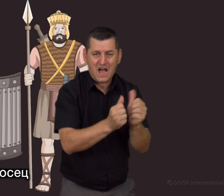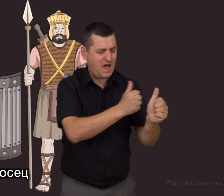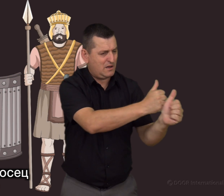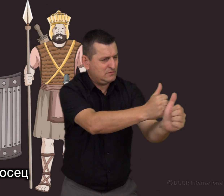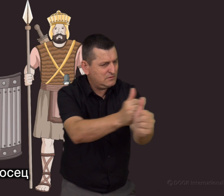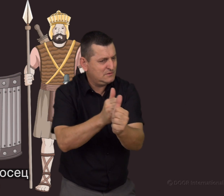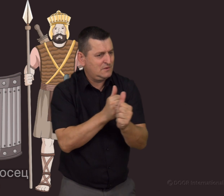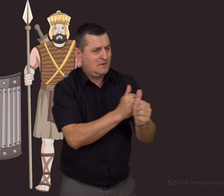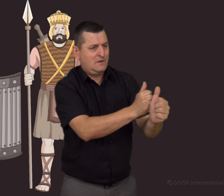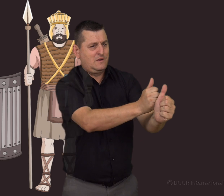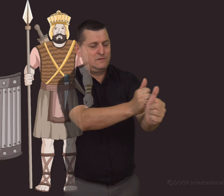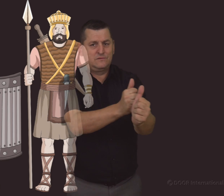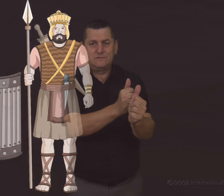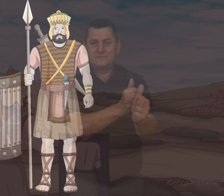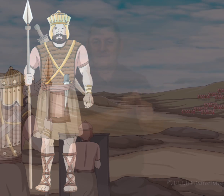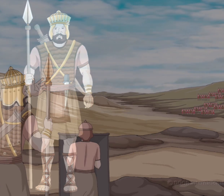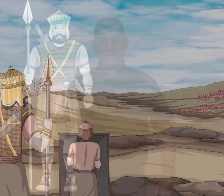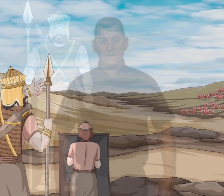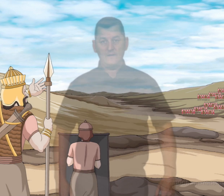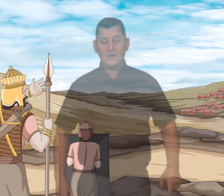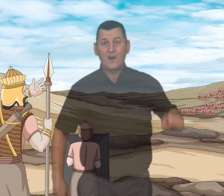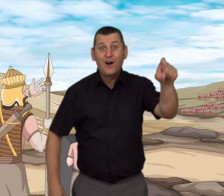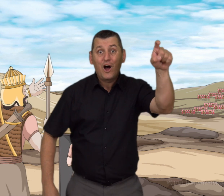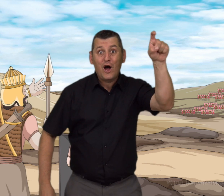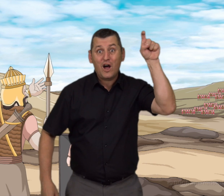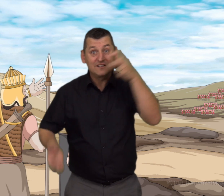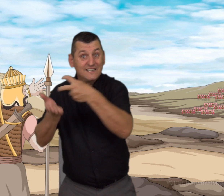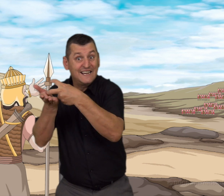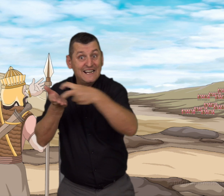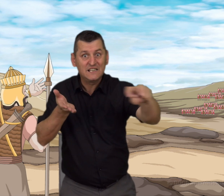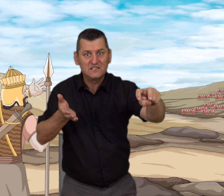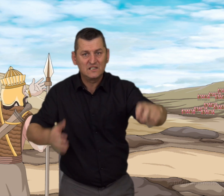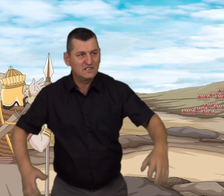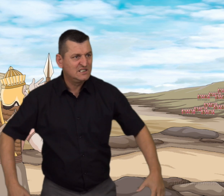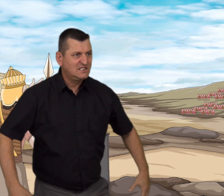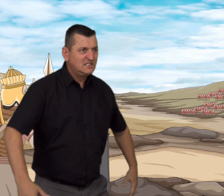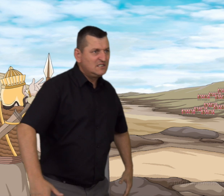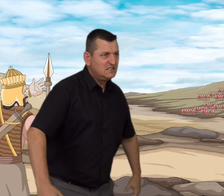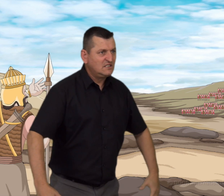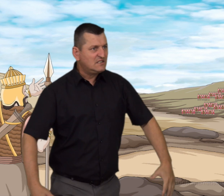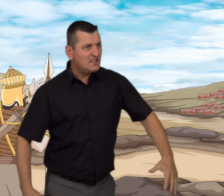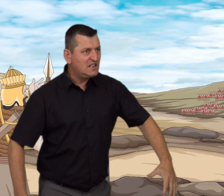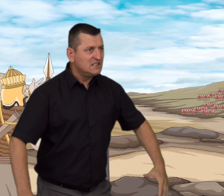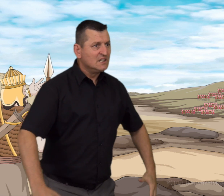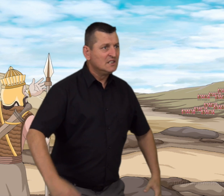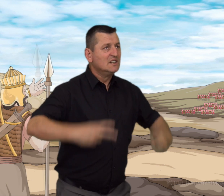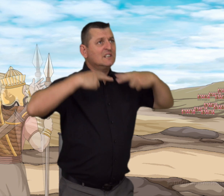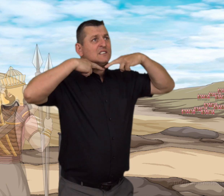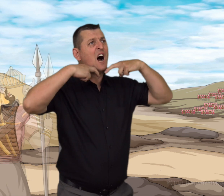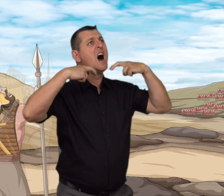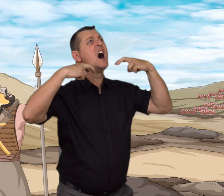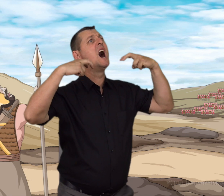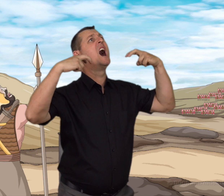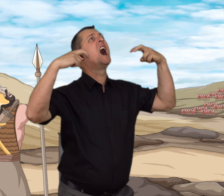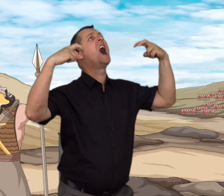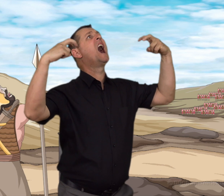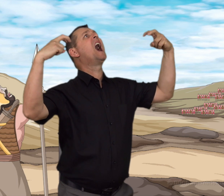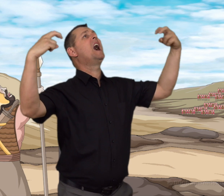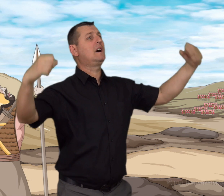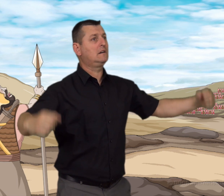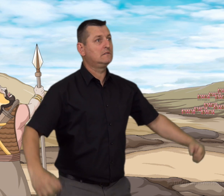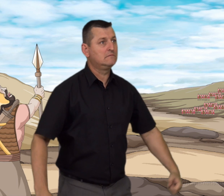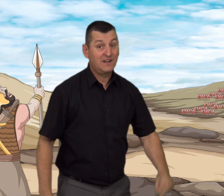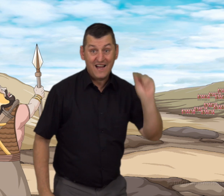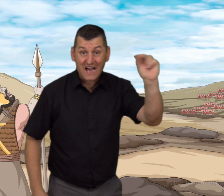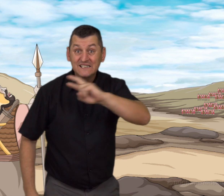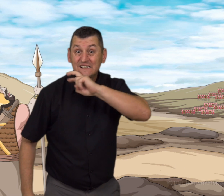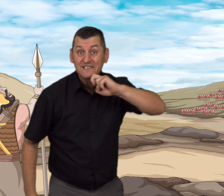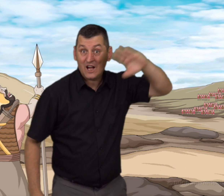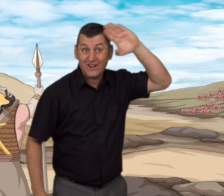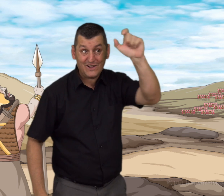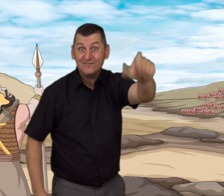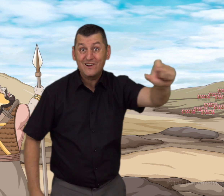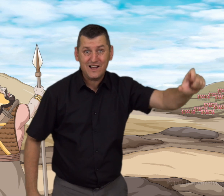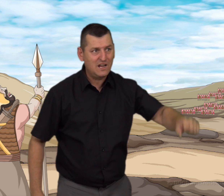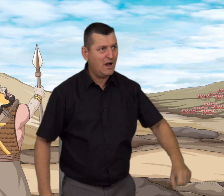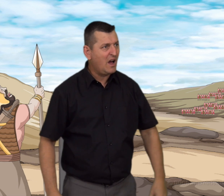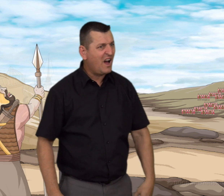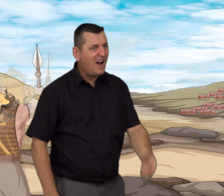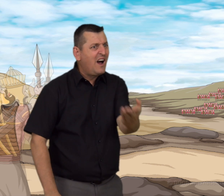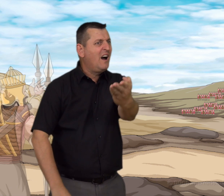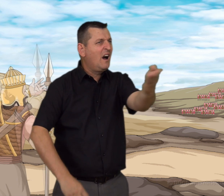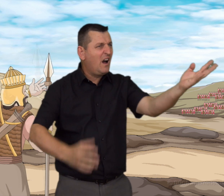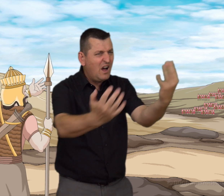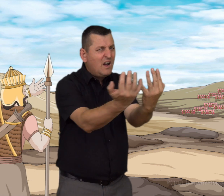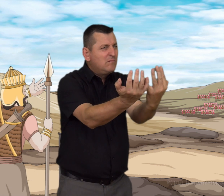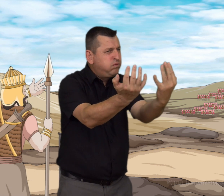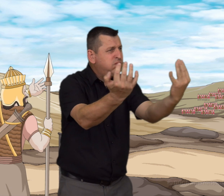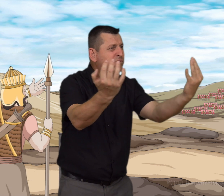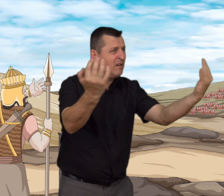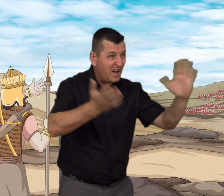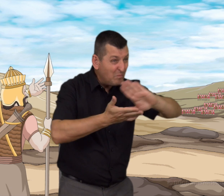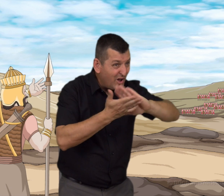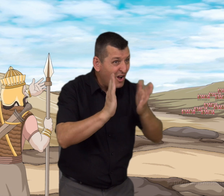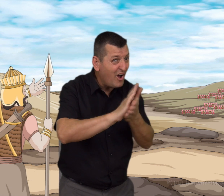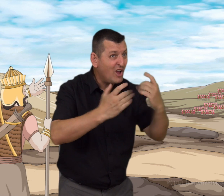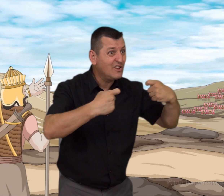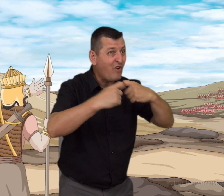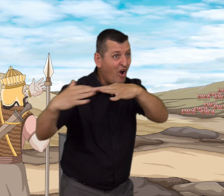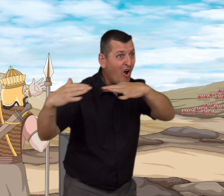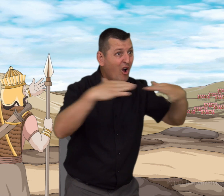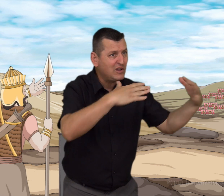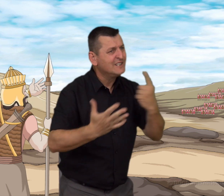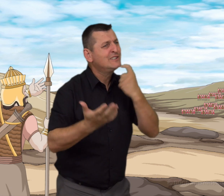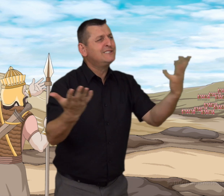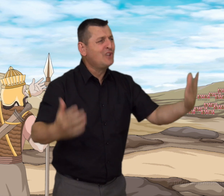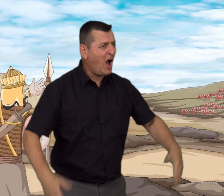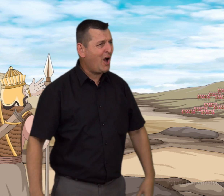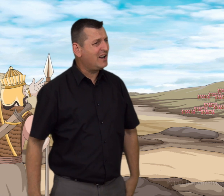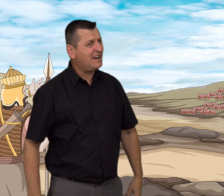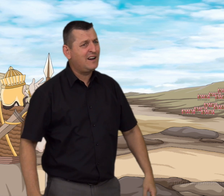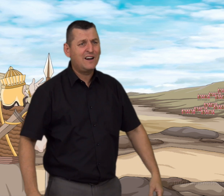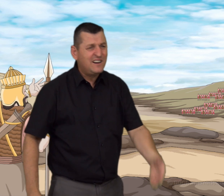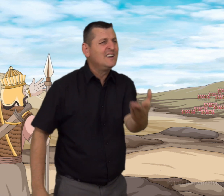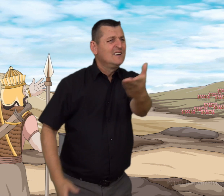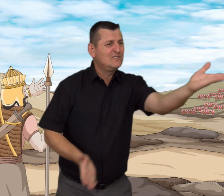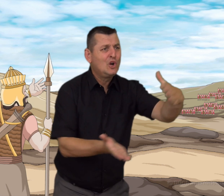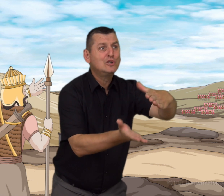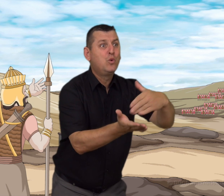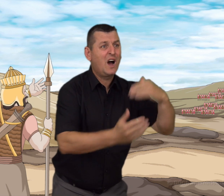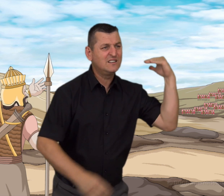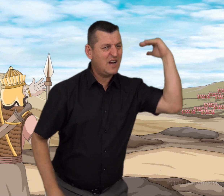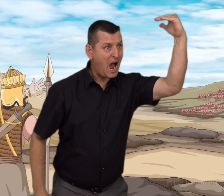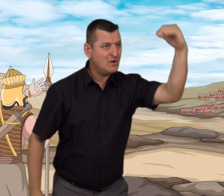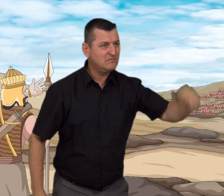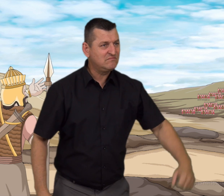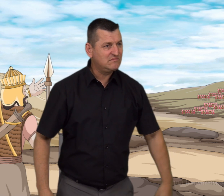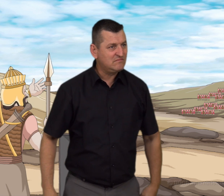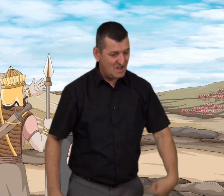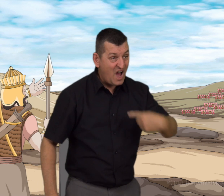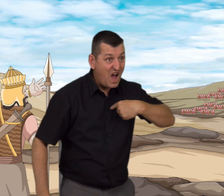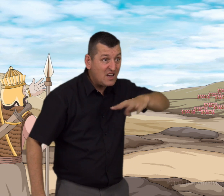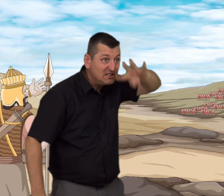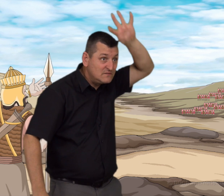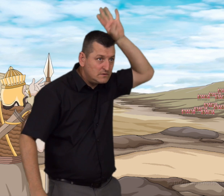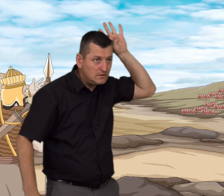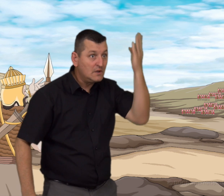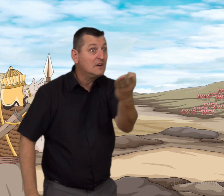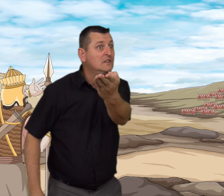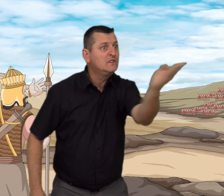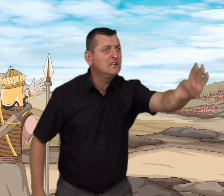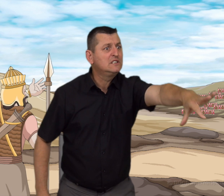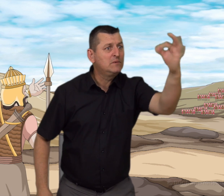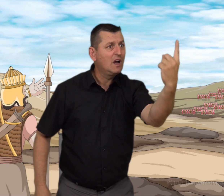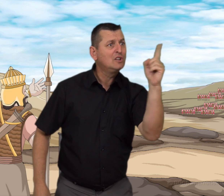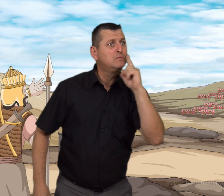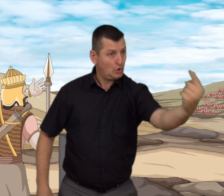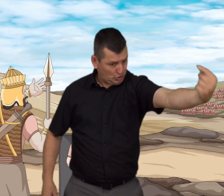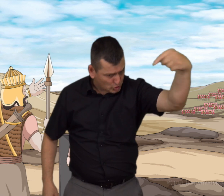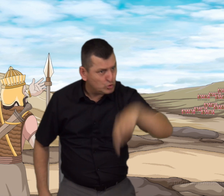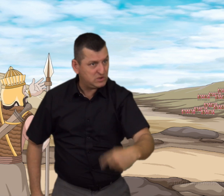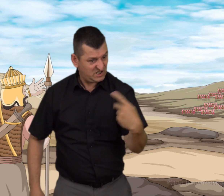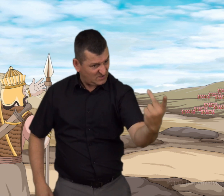And Goliath stood and shouted to the ranks of Israel, “Why do you come out and array yourselves for battle? Am I not a Philistine, and are you not servants of Saul?